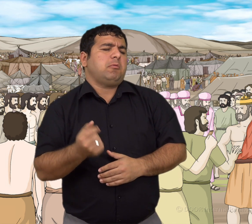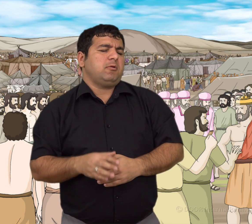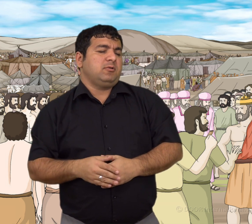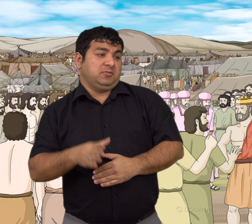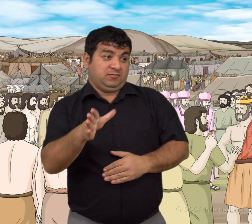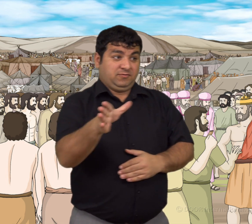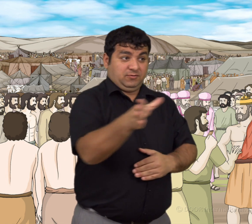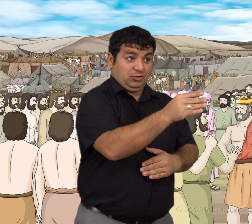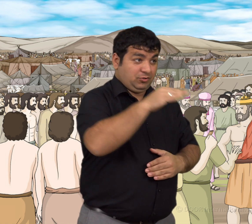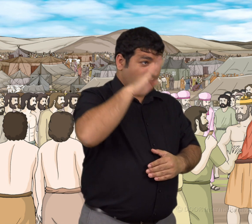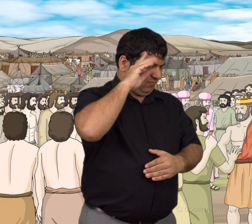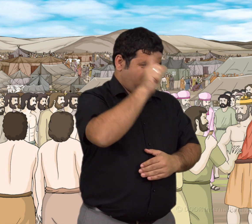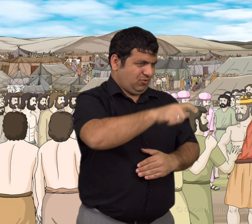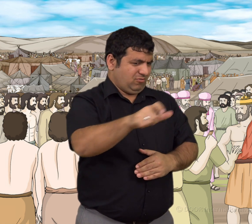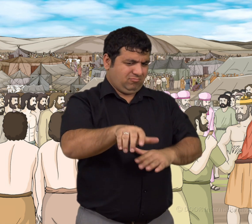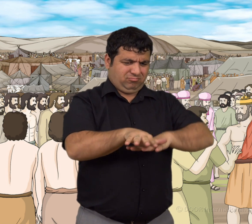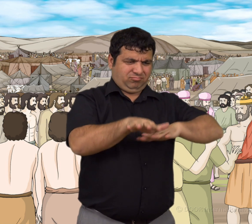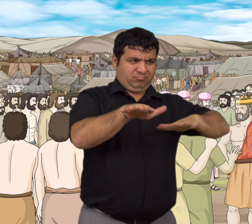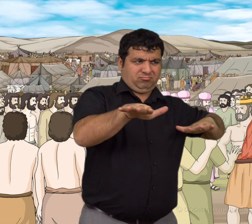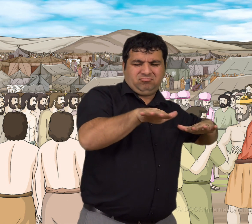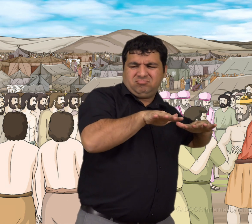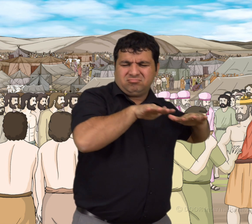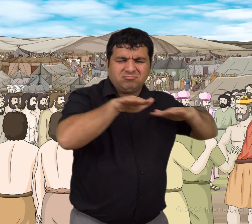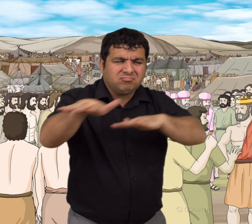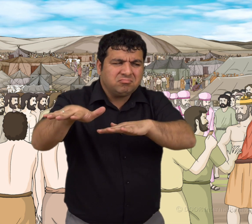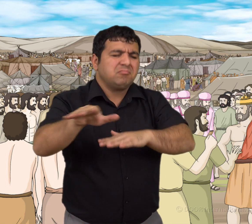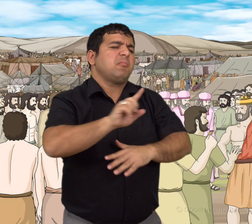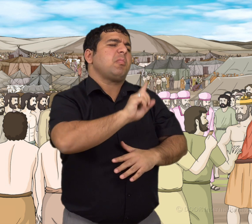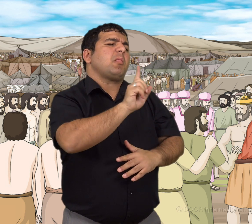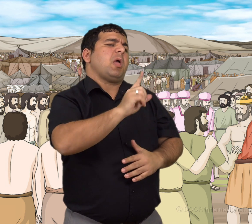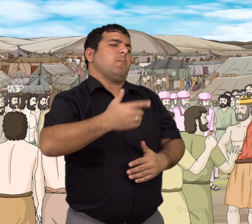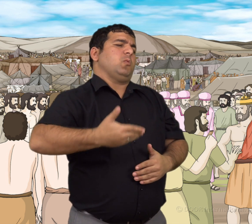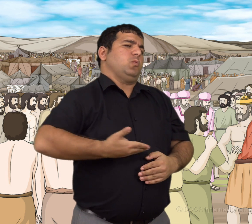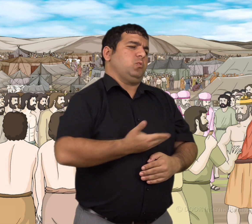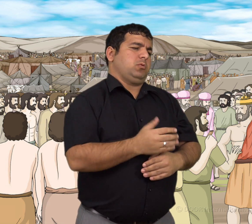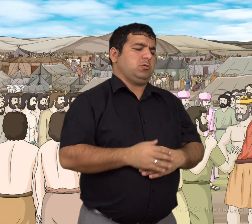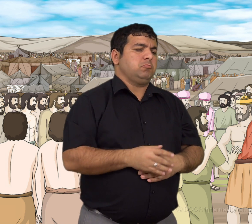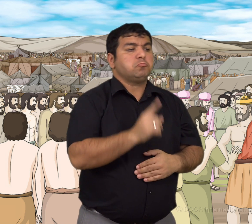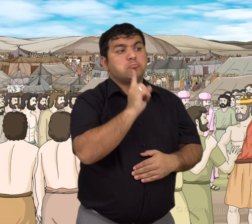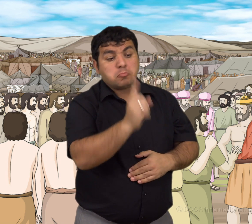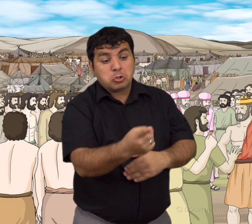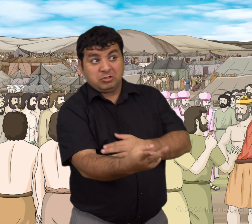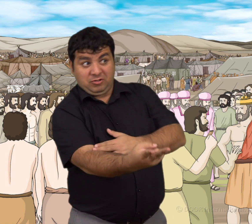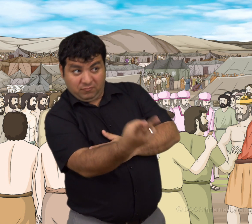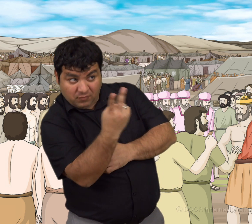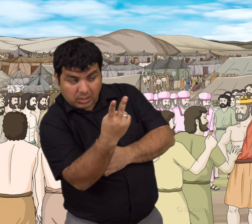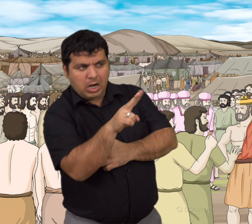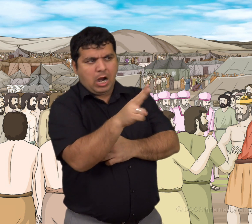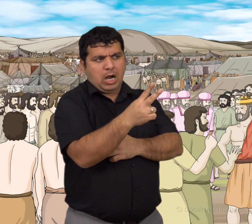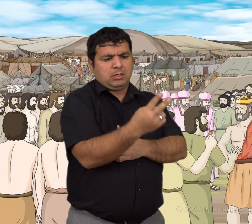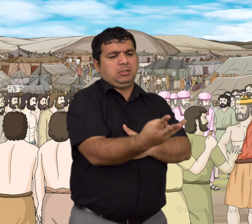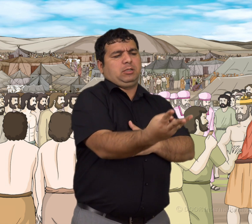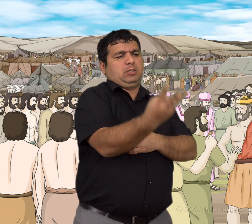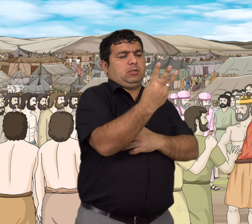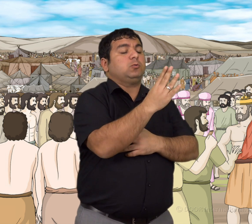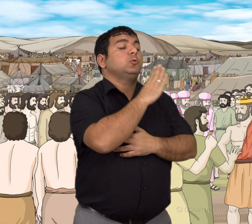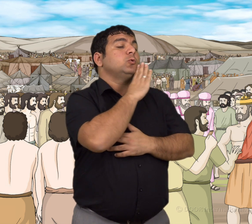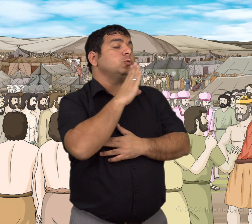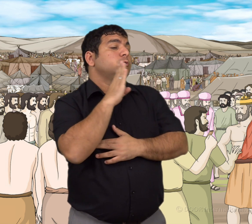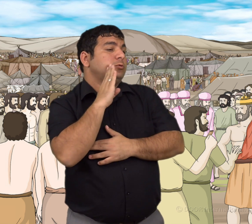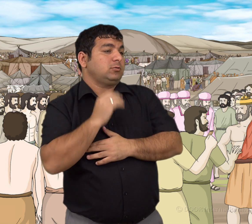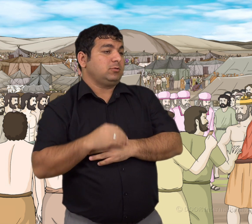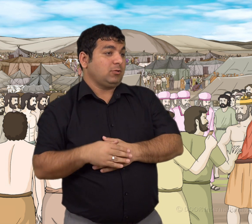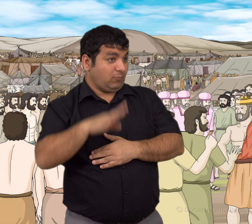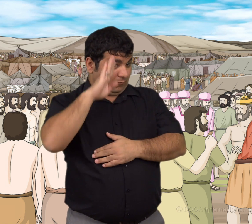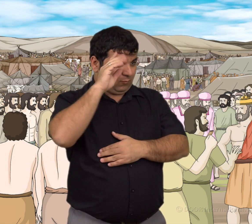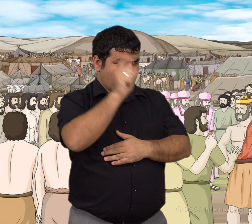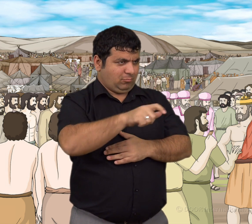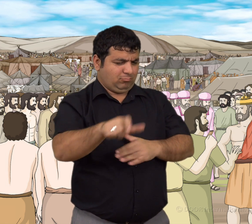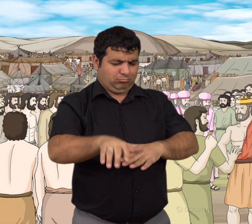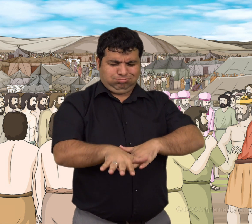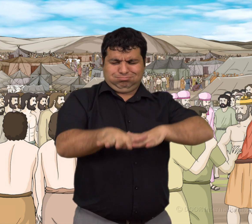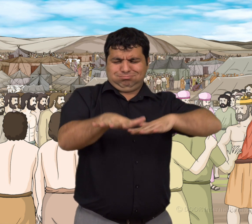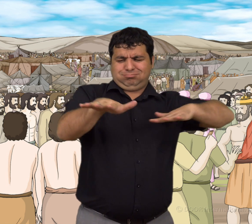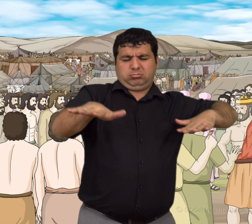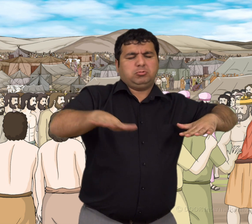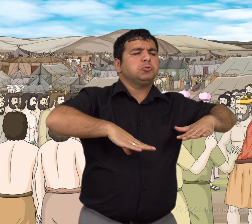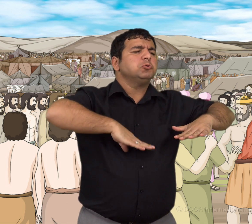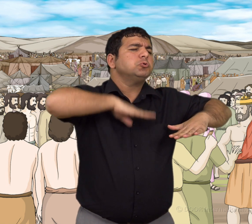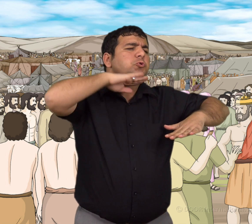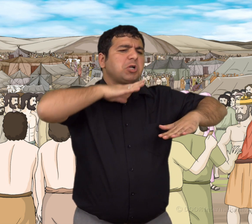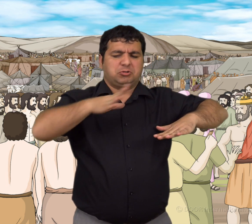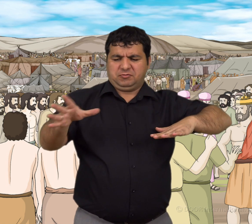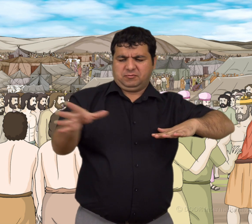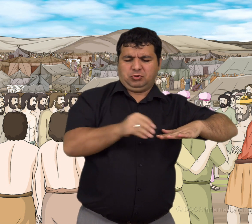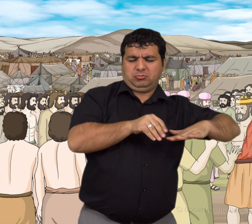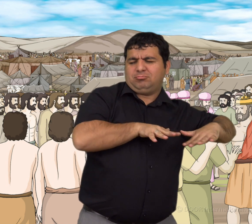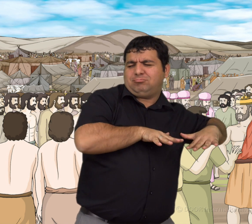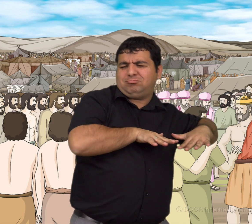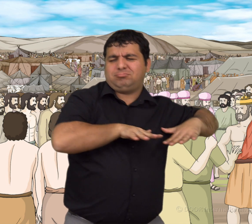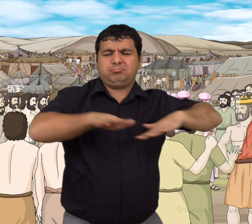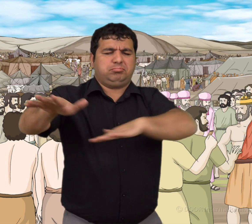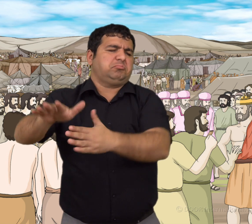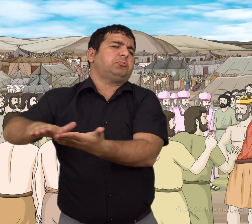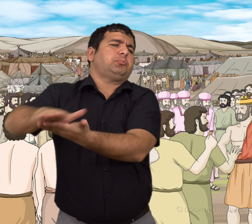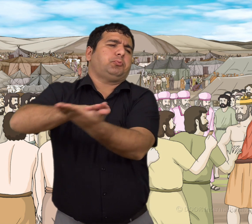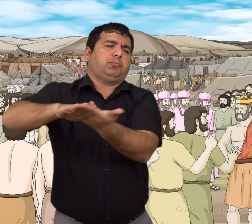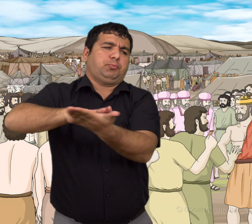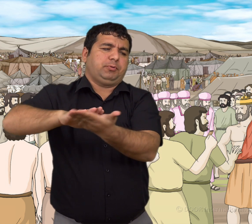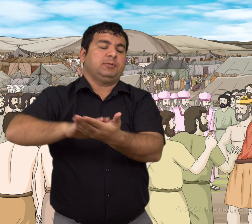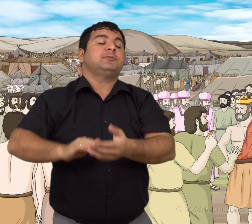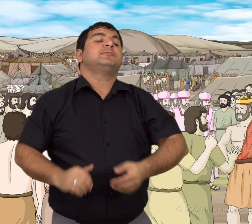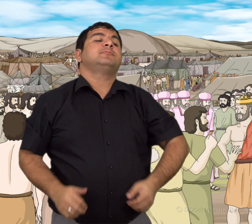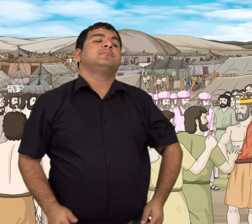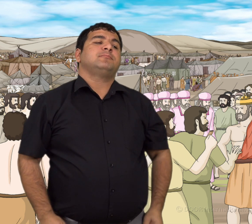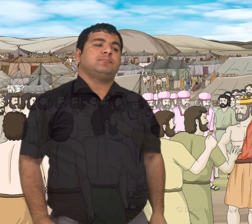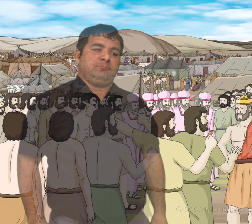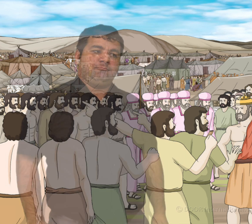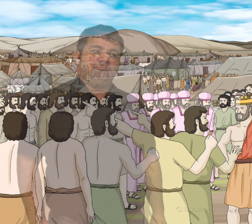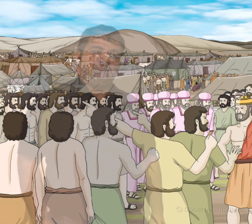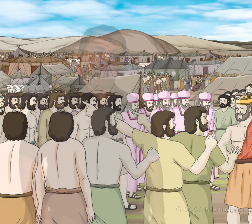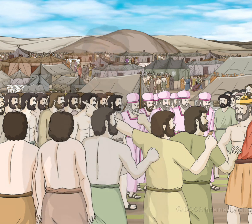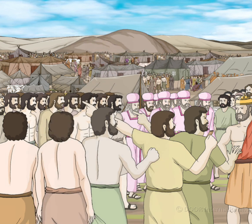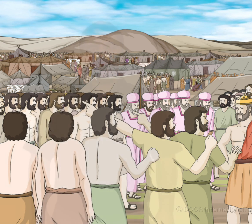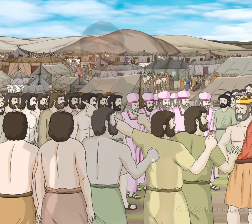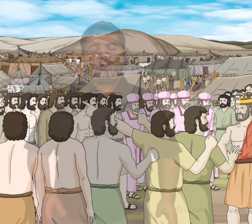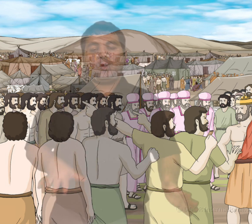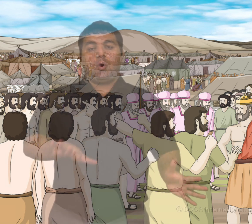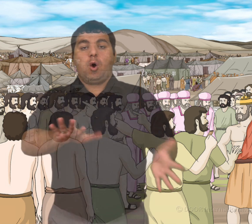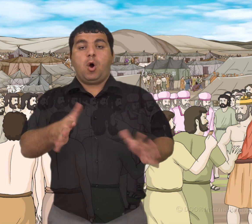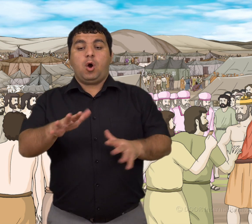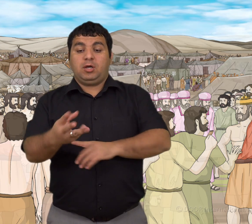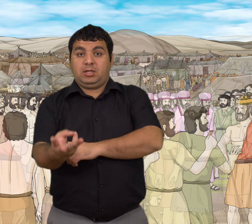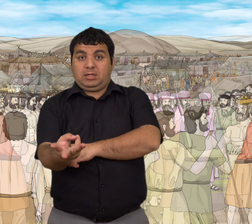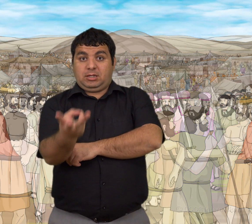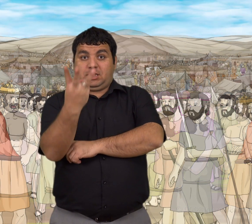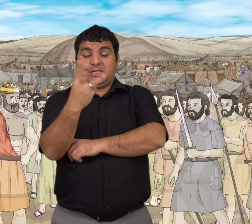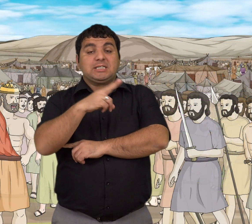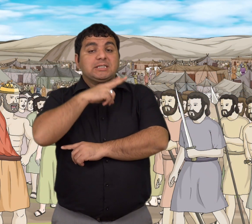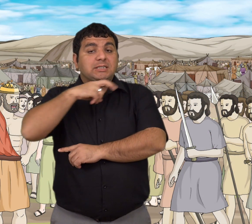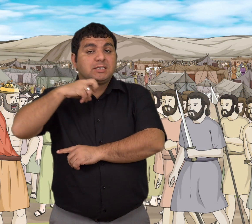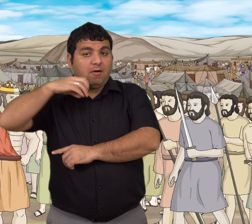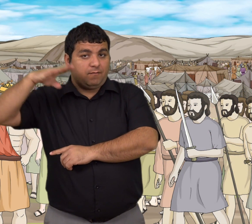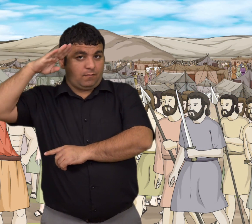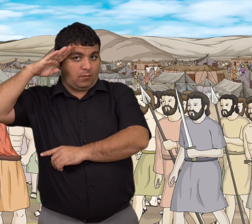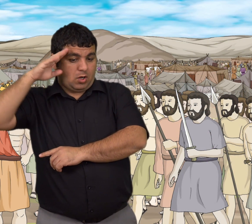two or three thousand men are enough to go up and attack Ai.